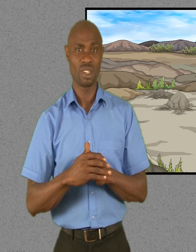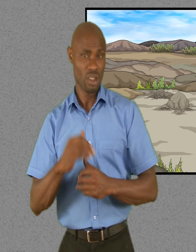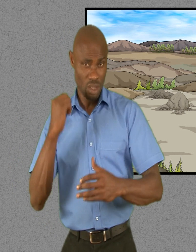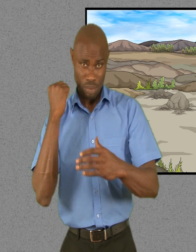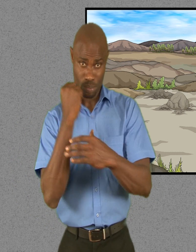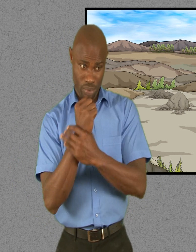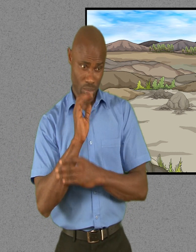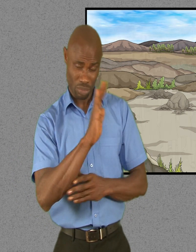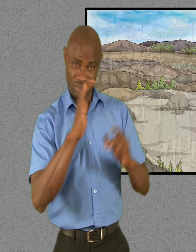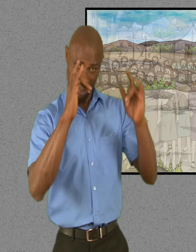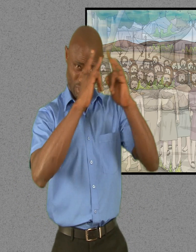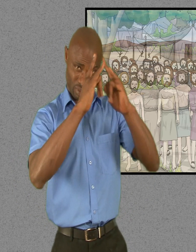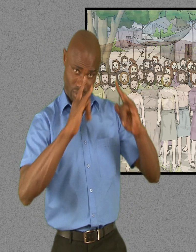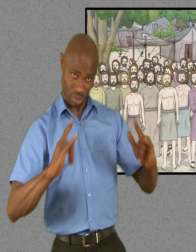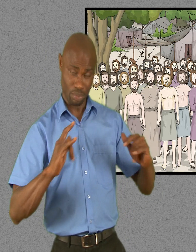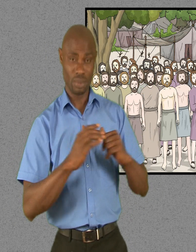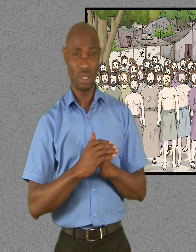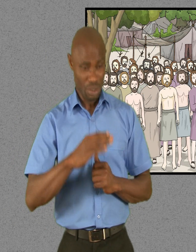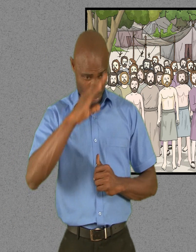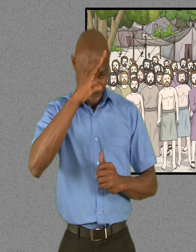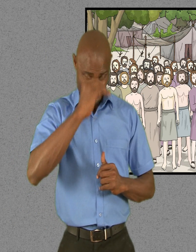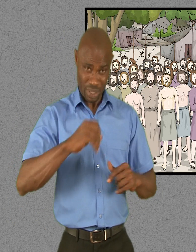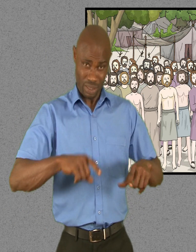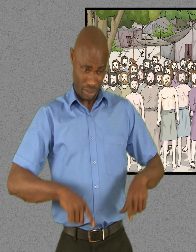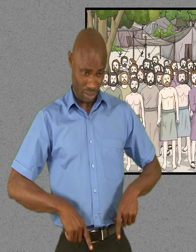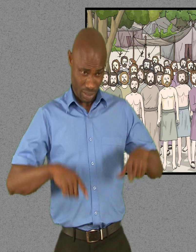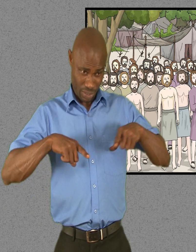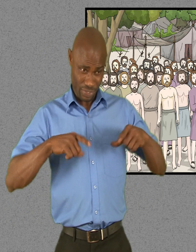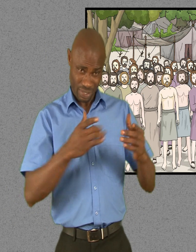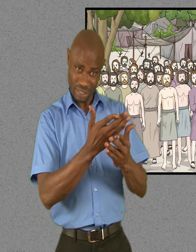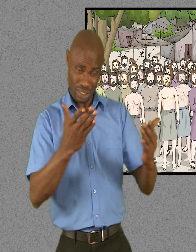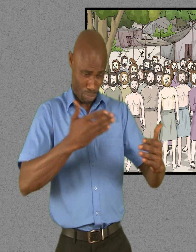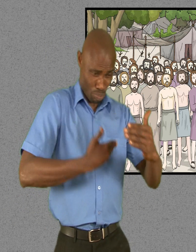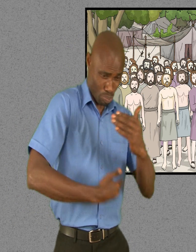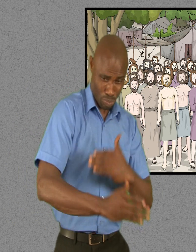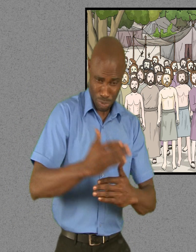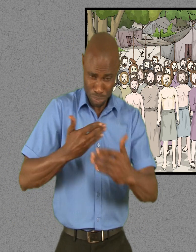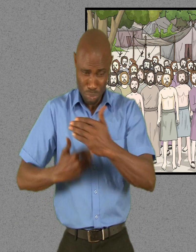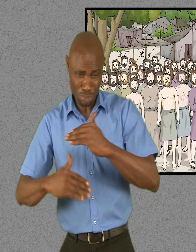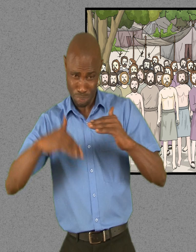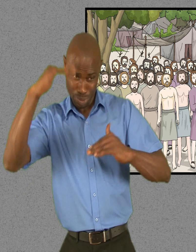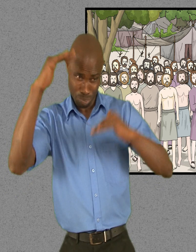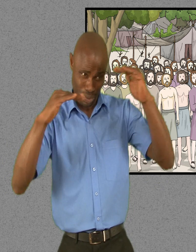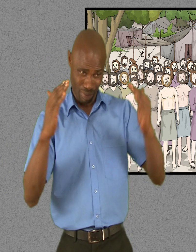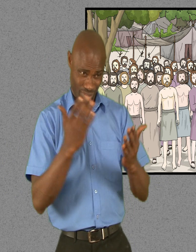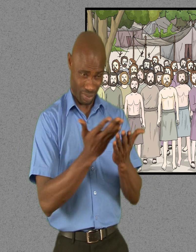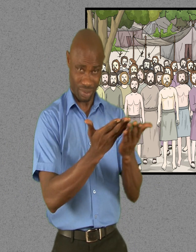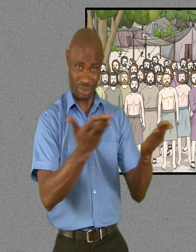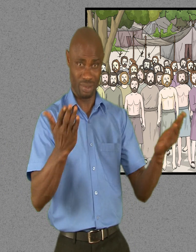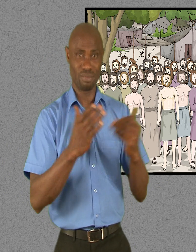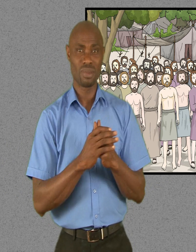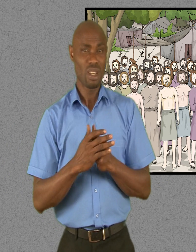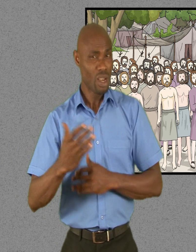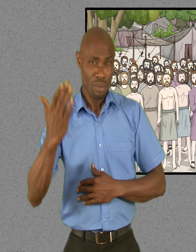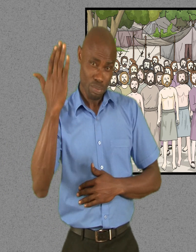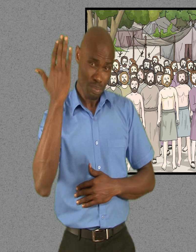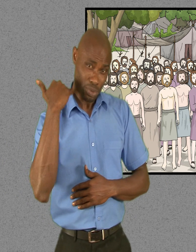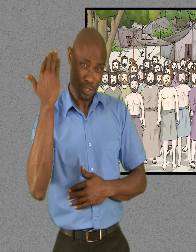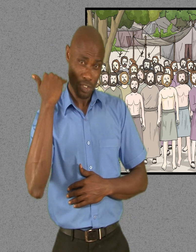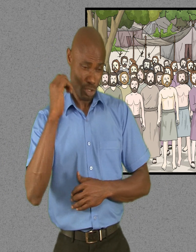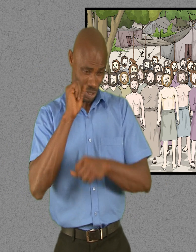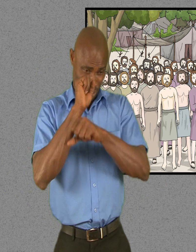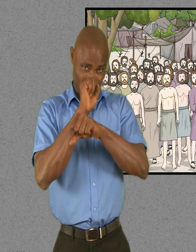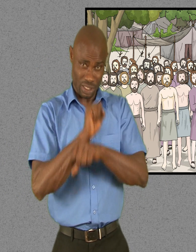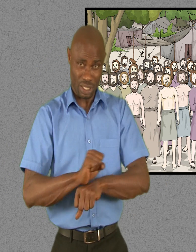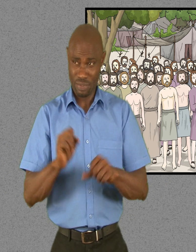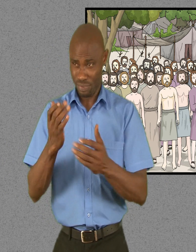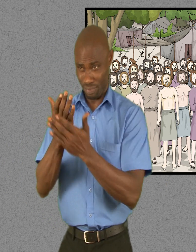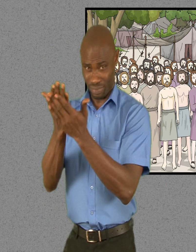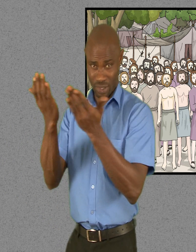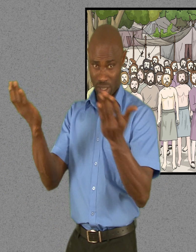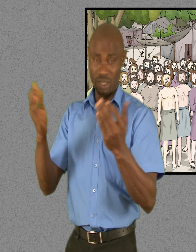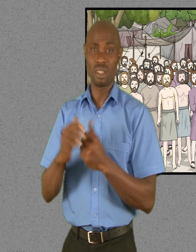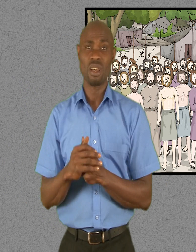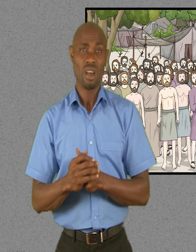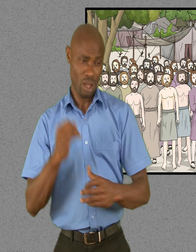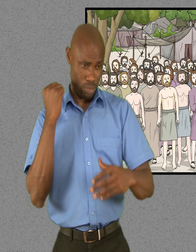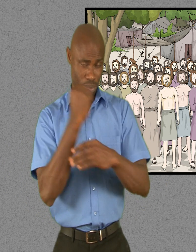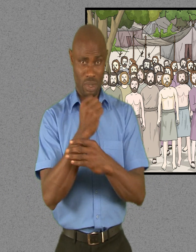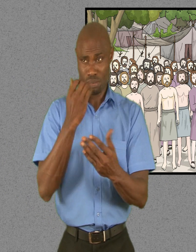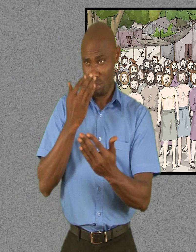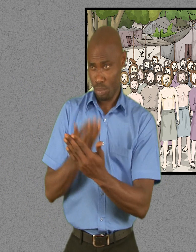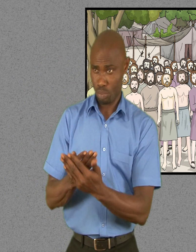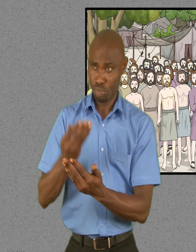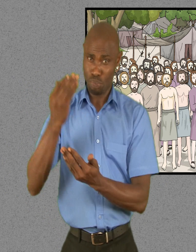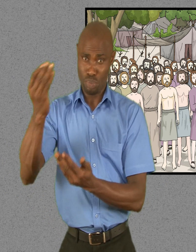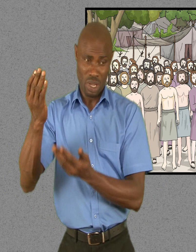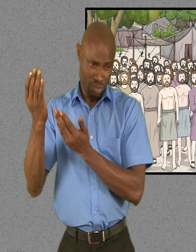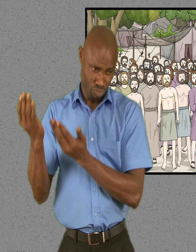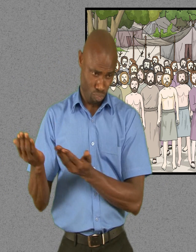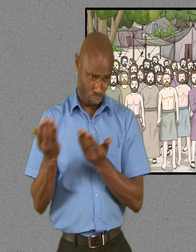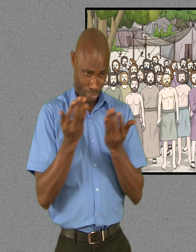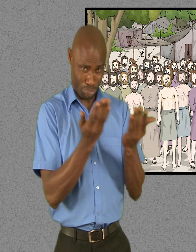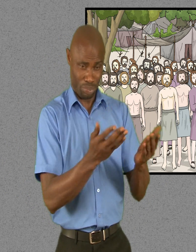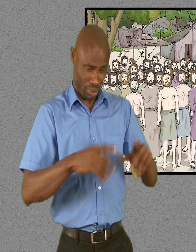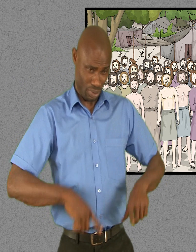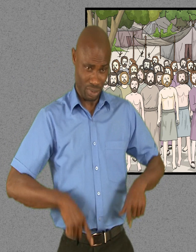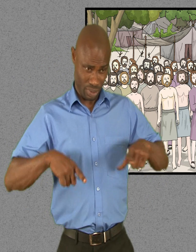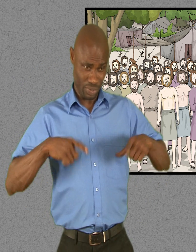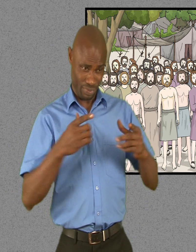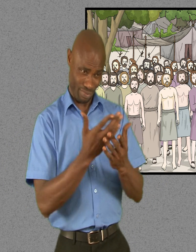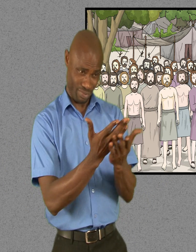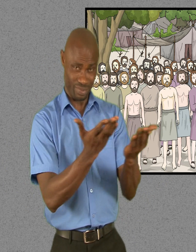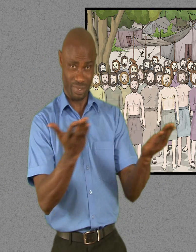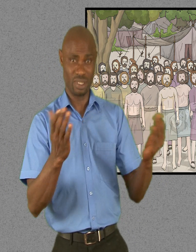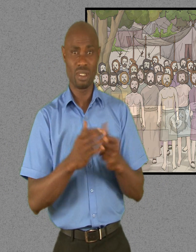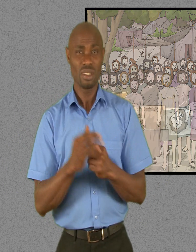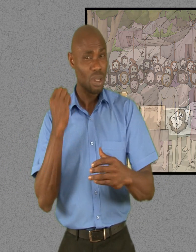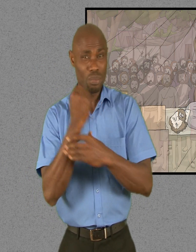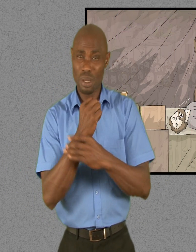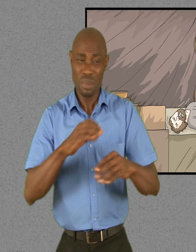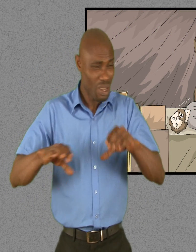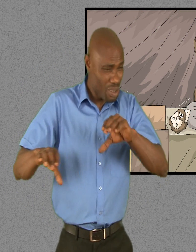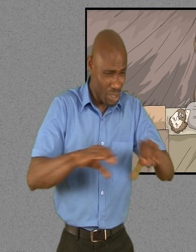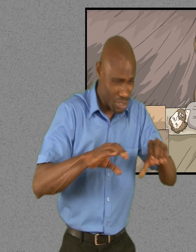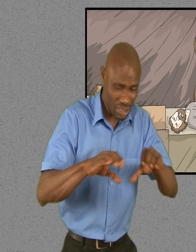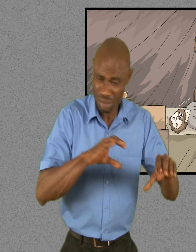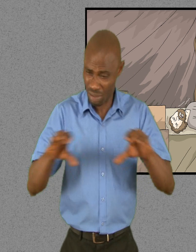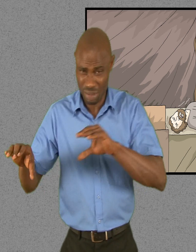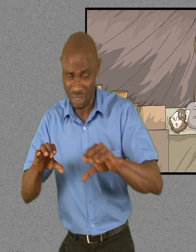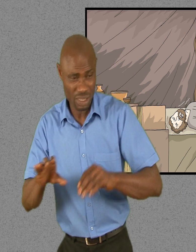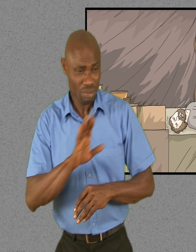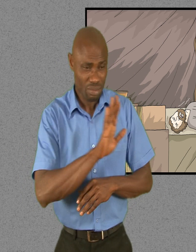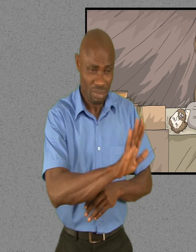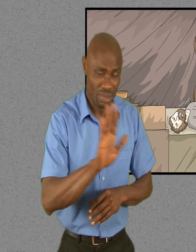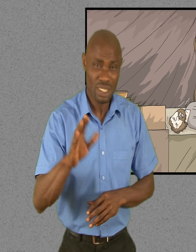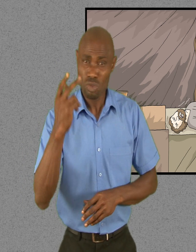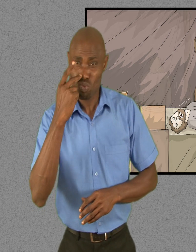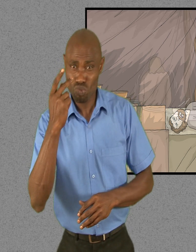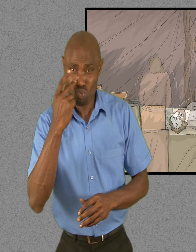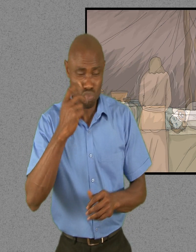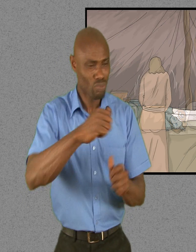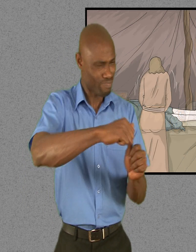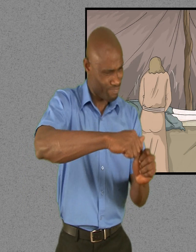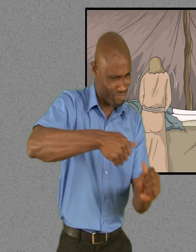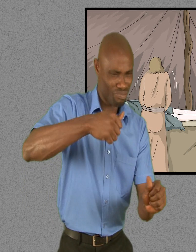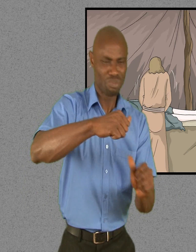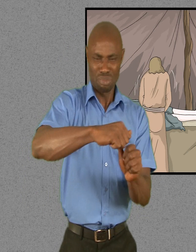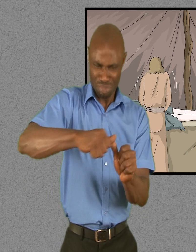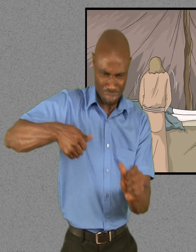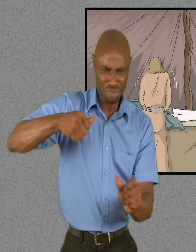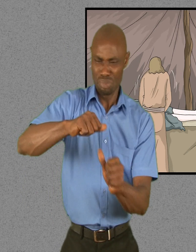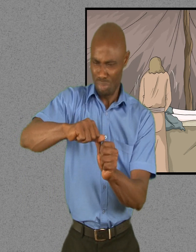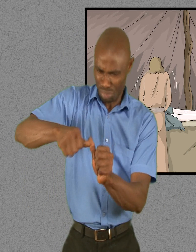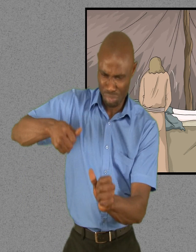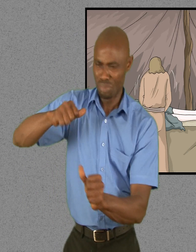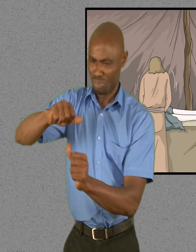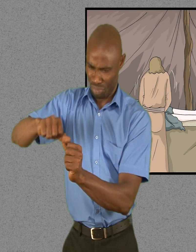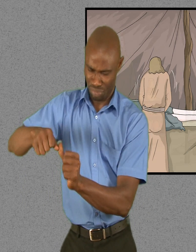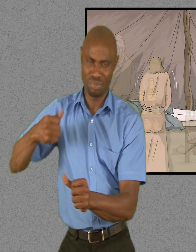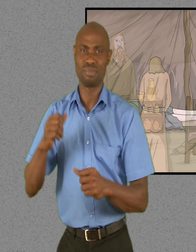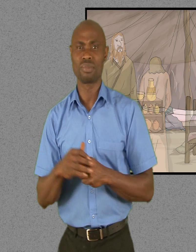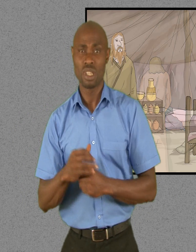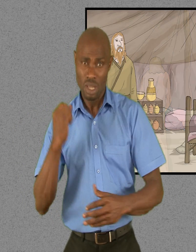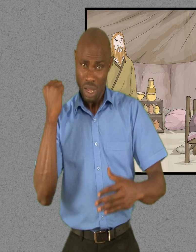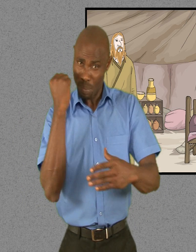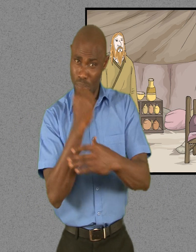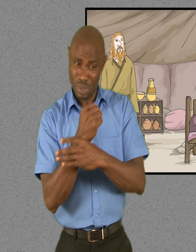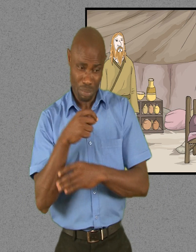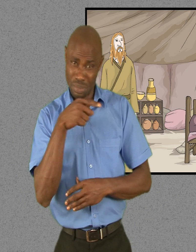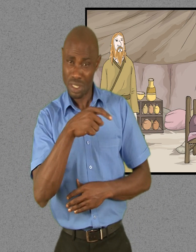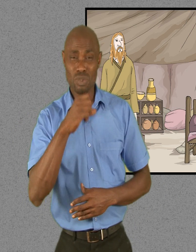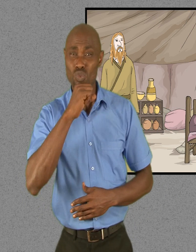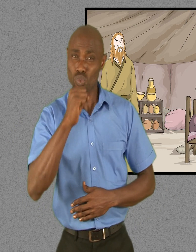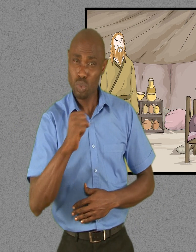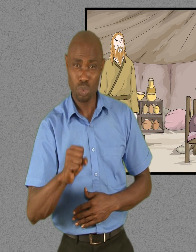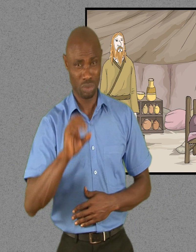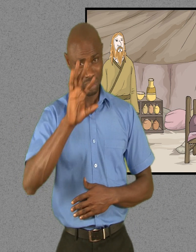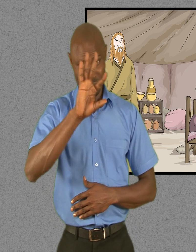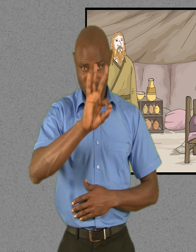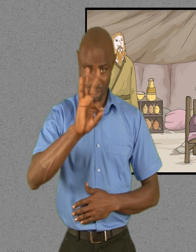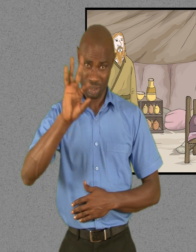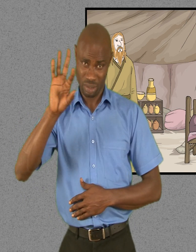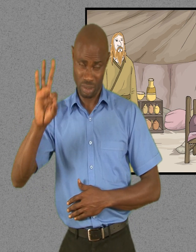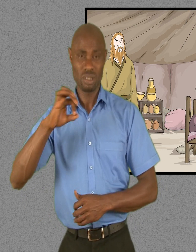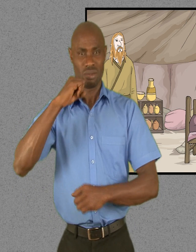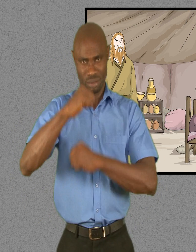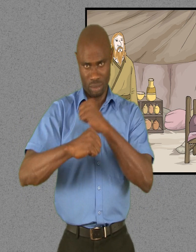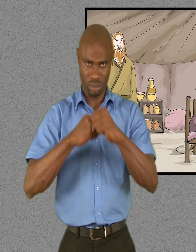On that very day Abraham took his son Ishmael and all those born in his household or purchased with his money—every male among the members of Abraham’s household—and he circumcised them, just as God had told him.